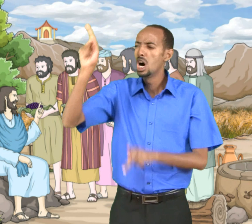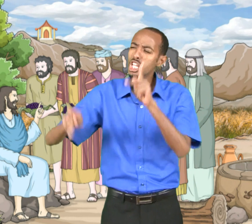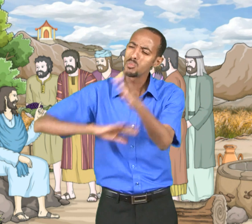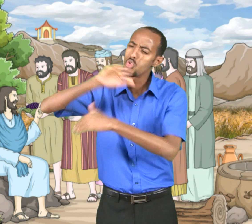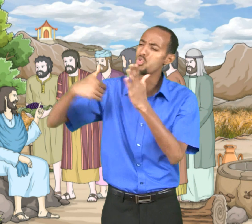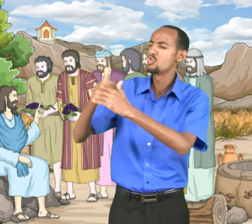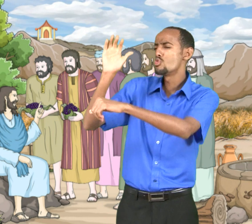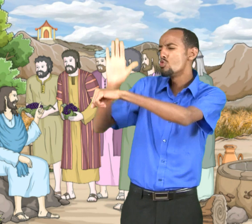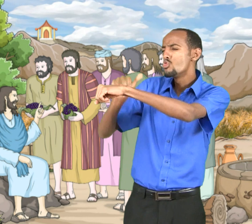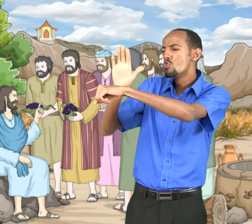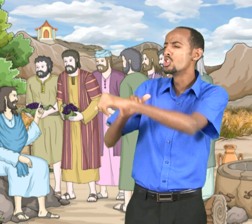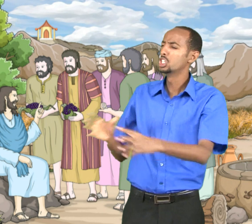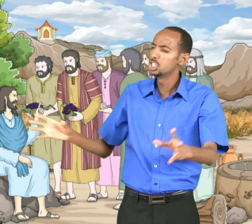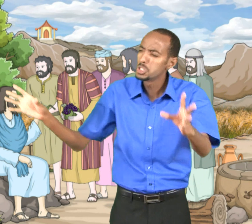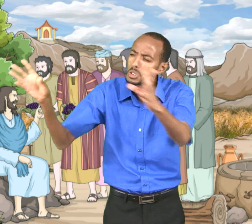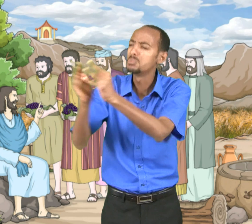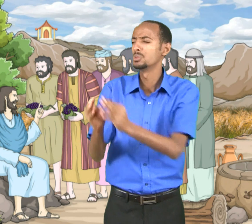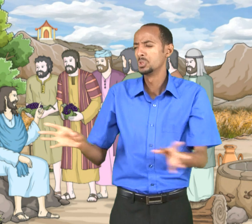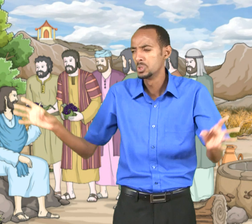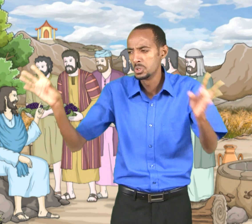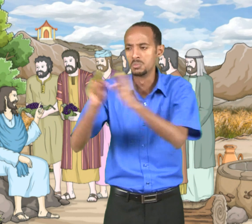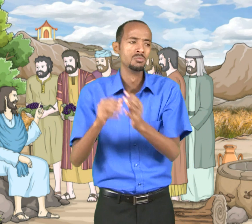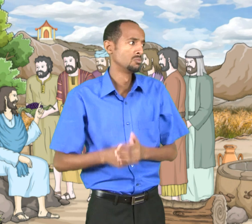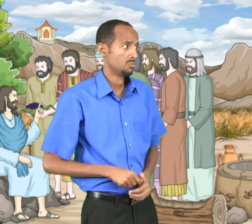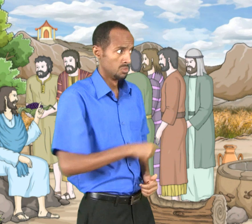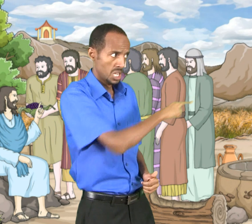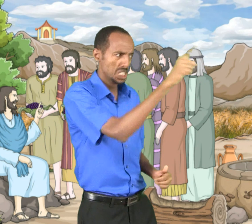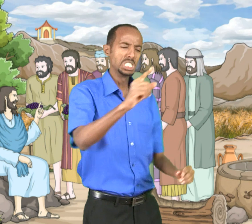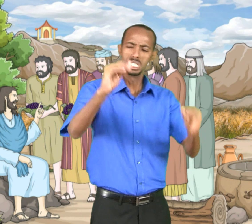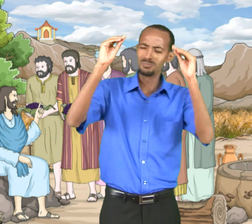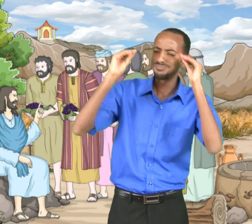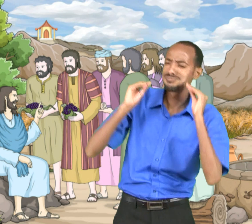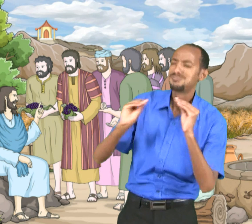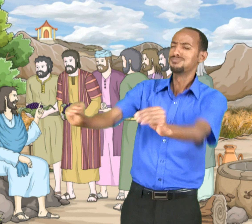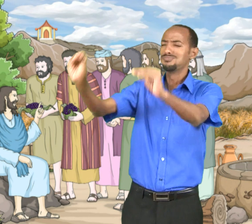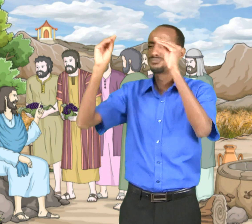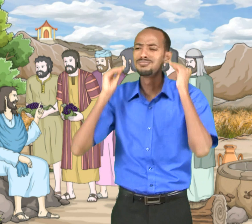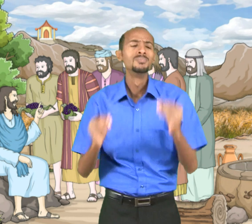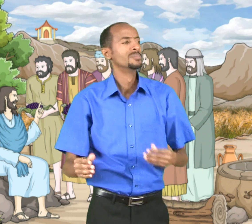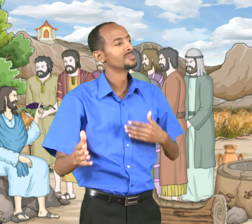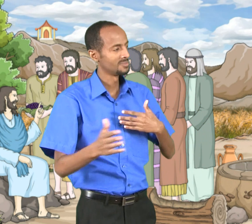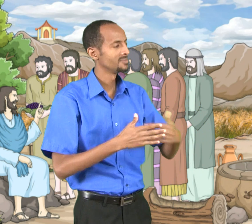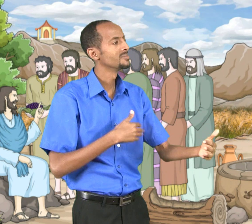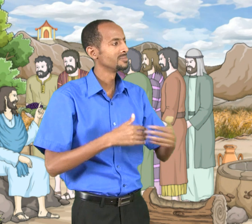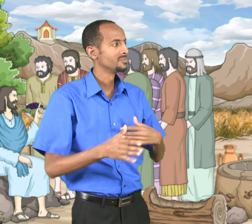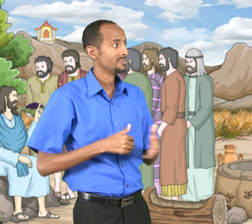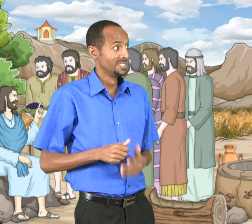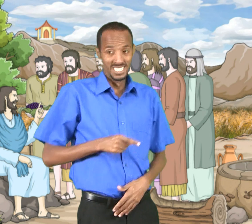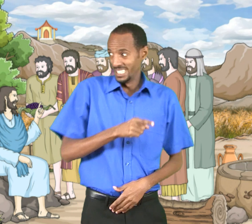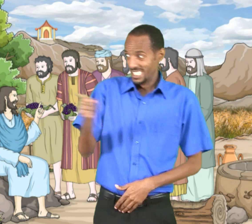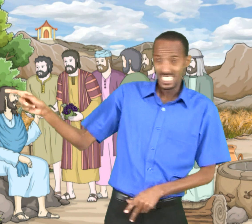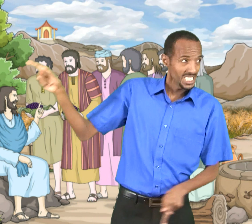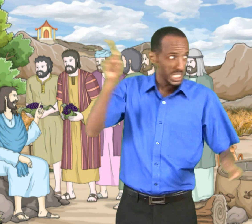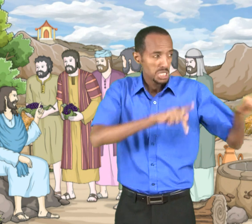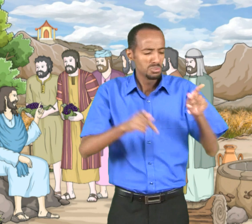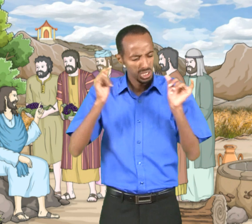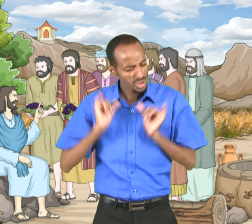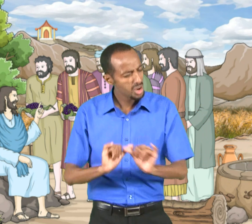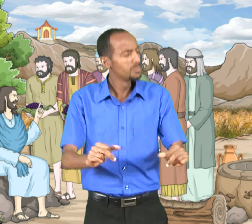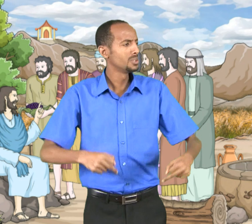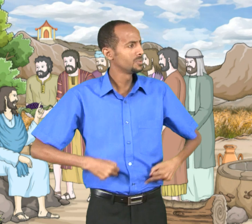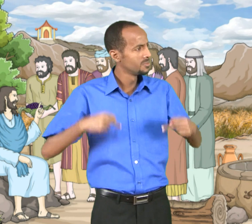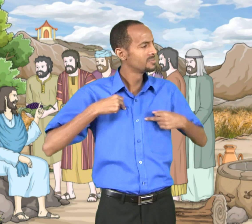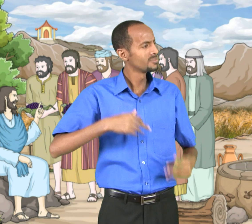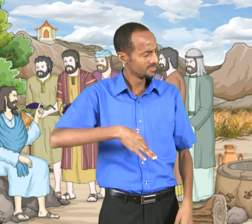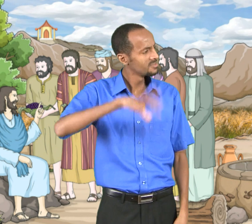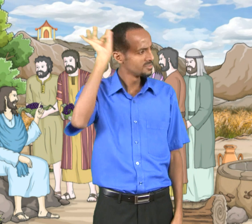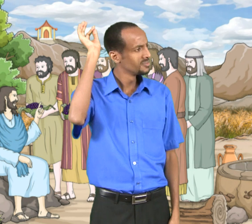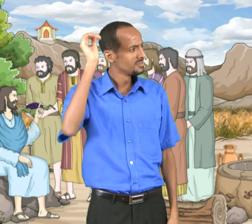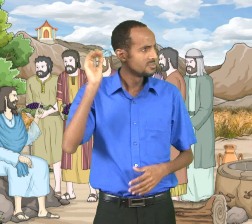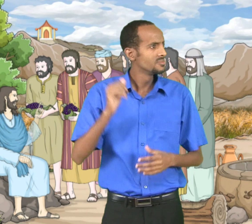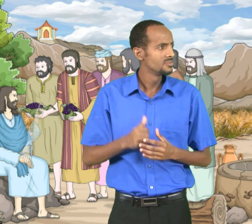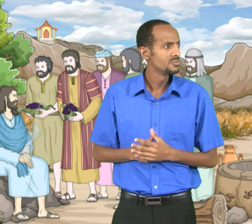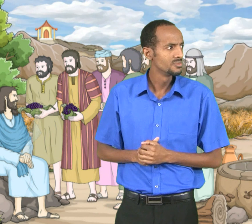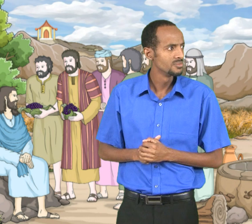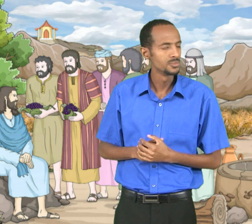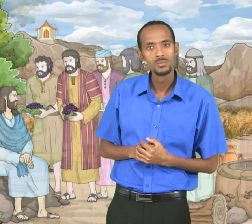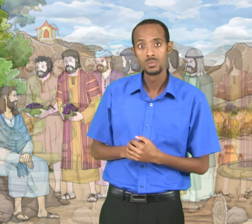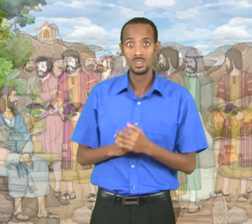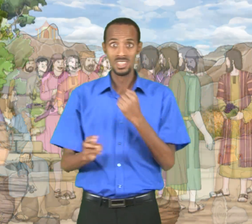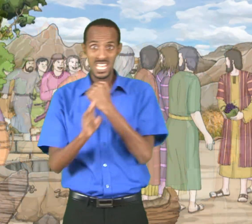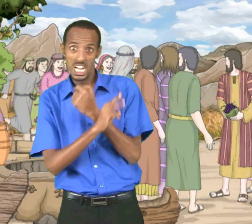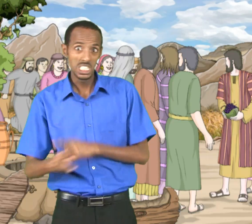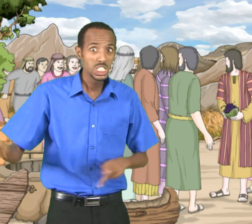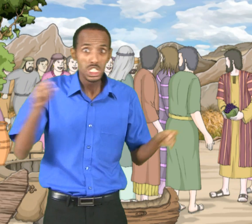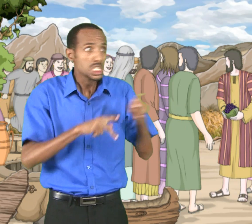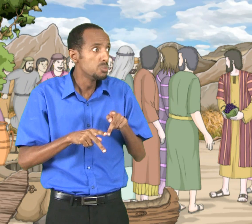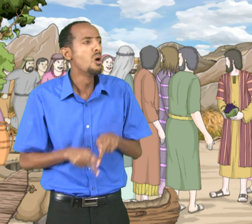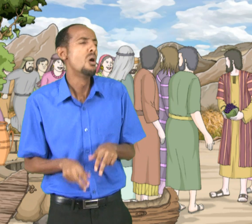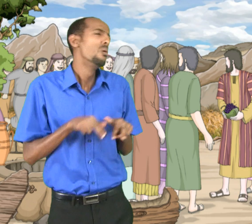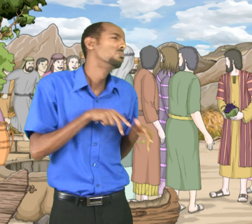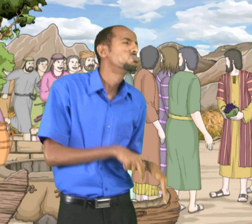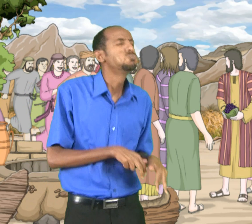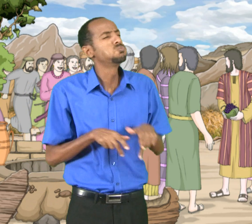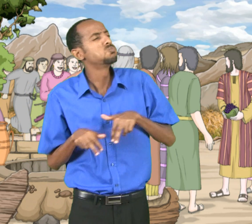others have done the hard work, and now you have taken up their labor.”